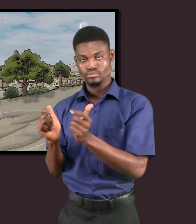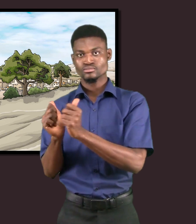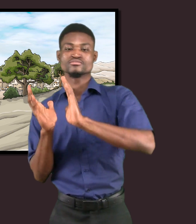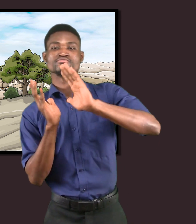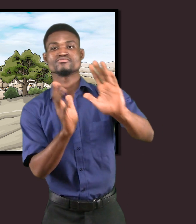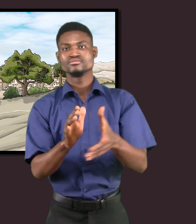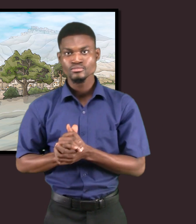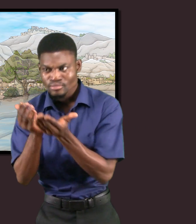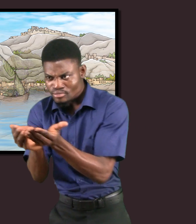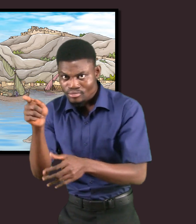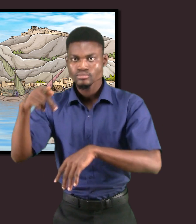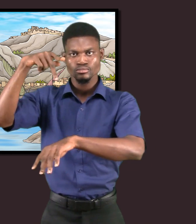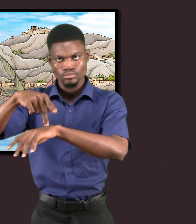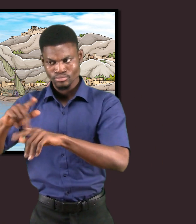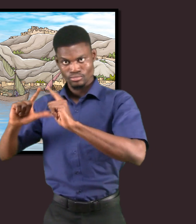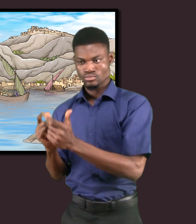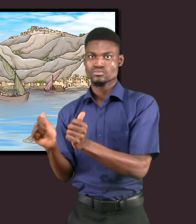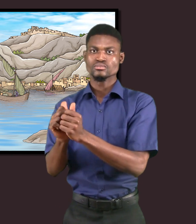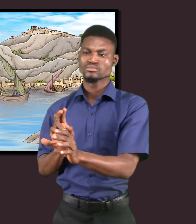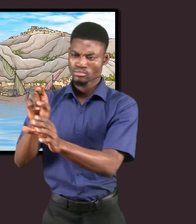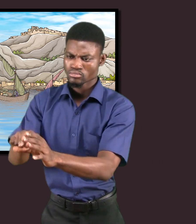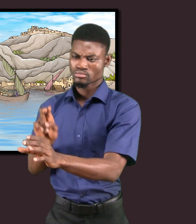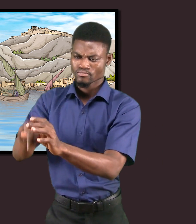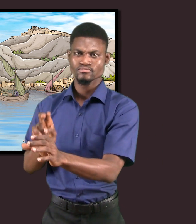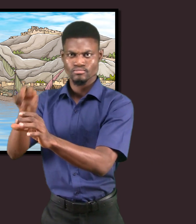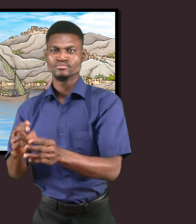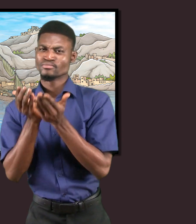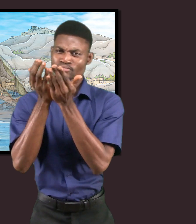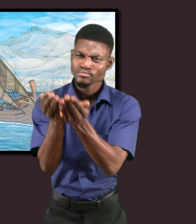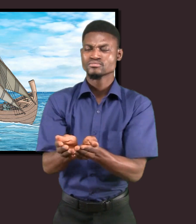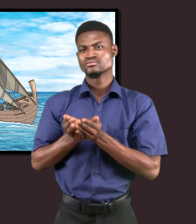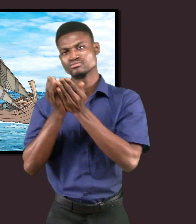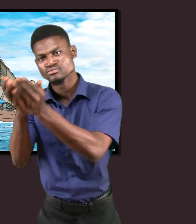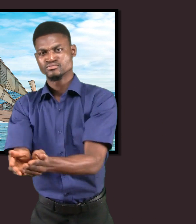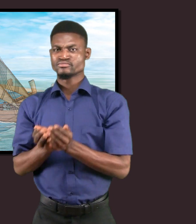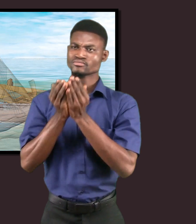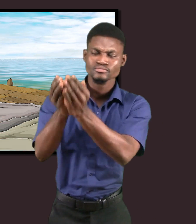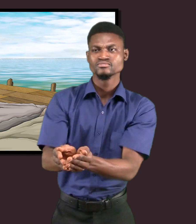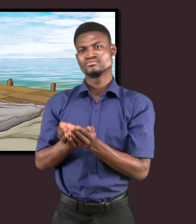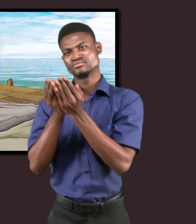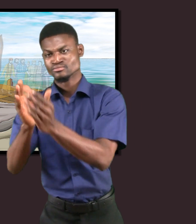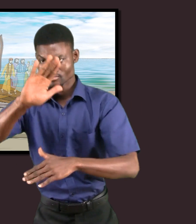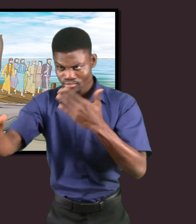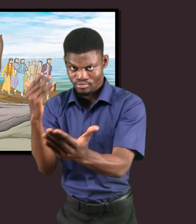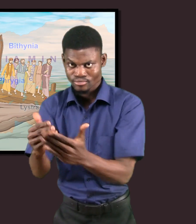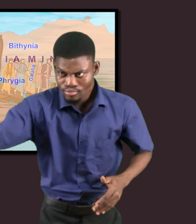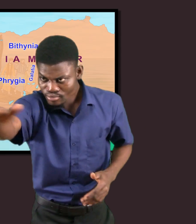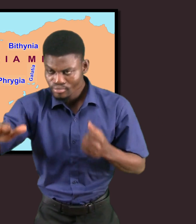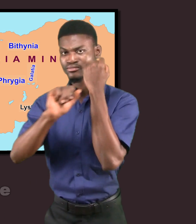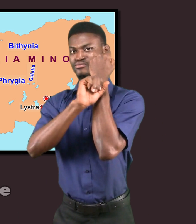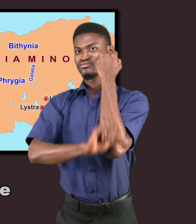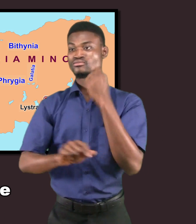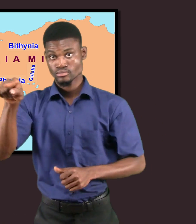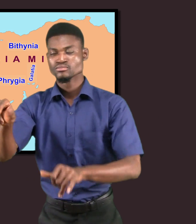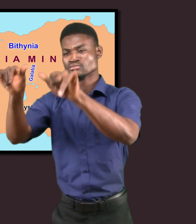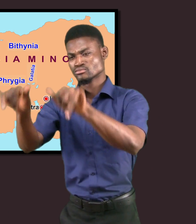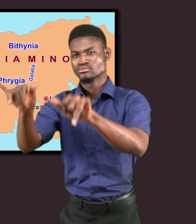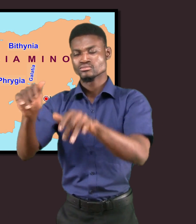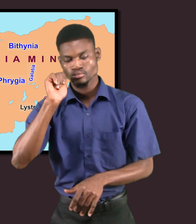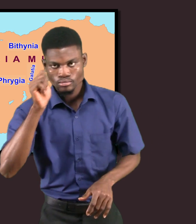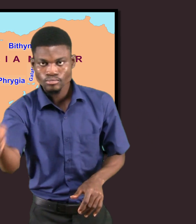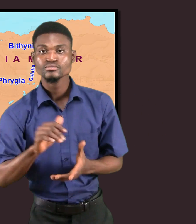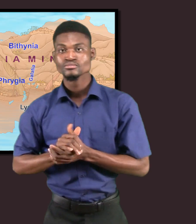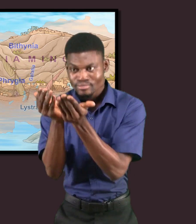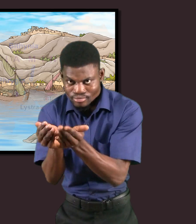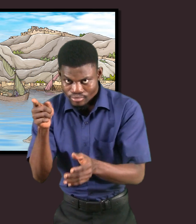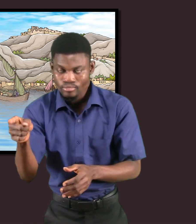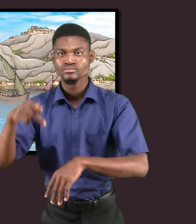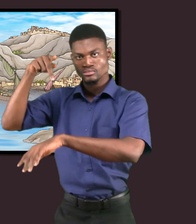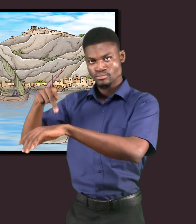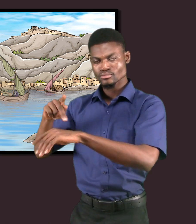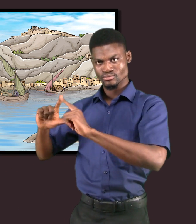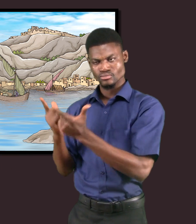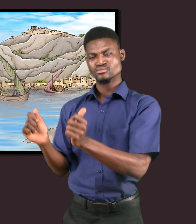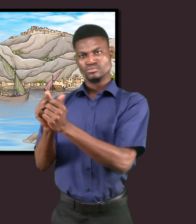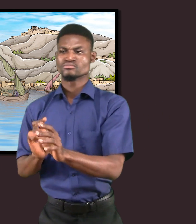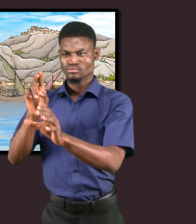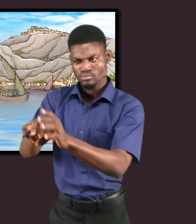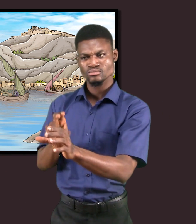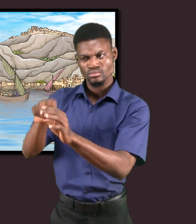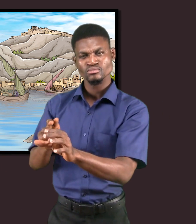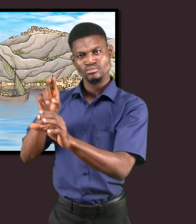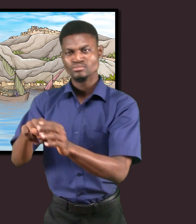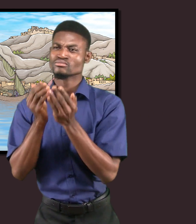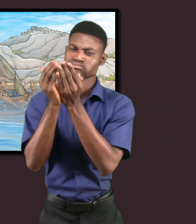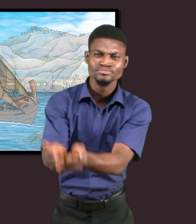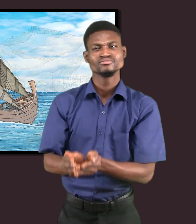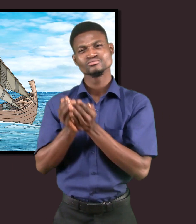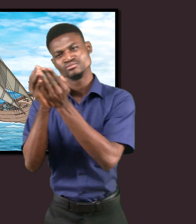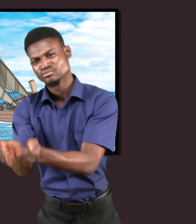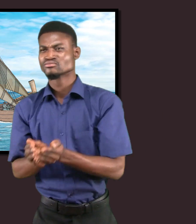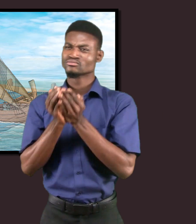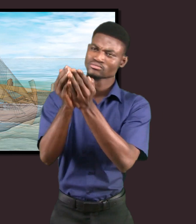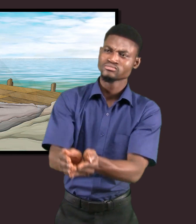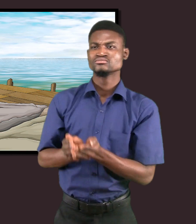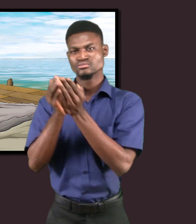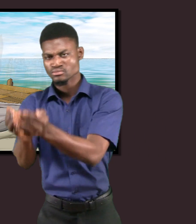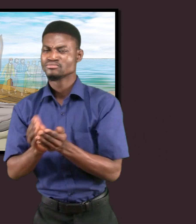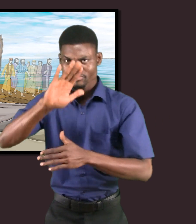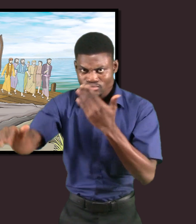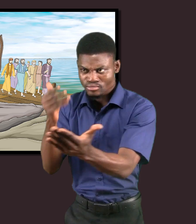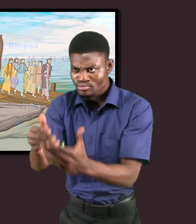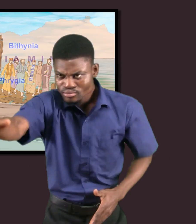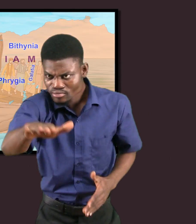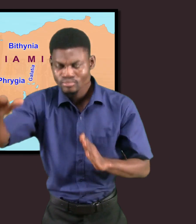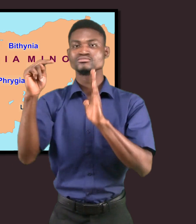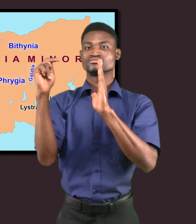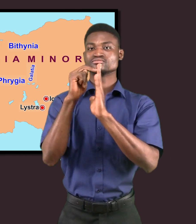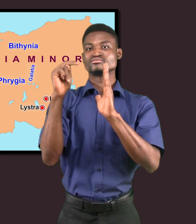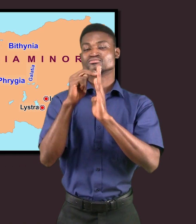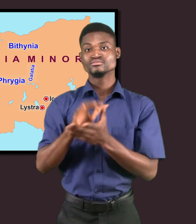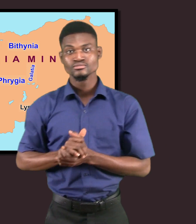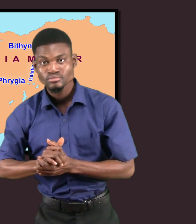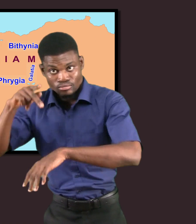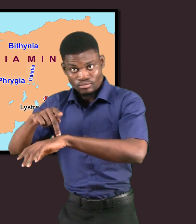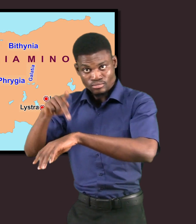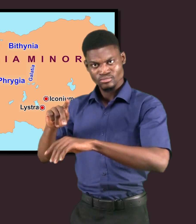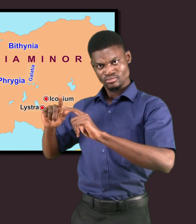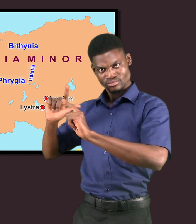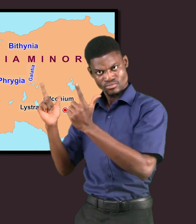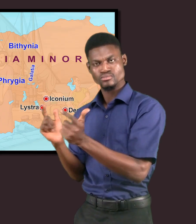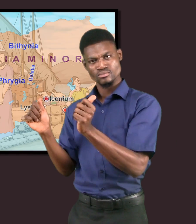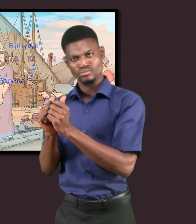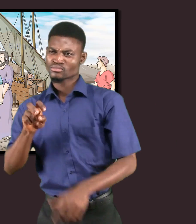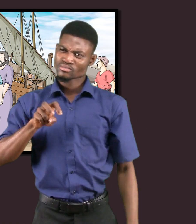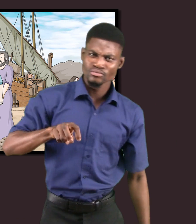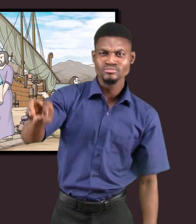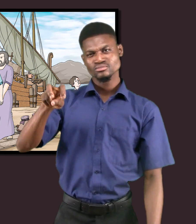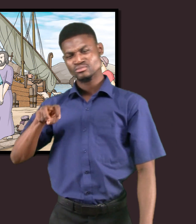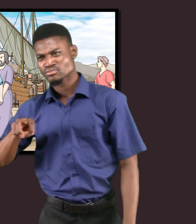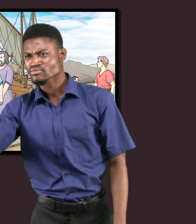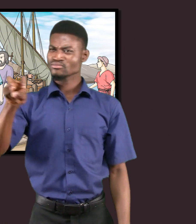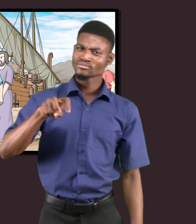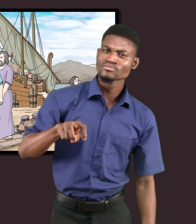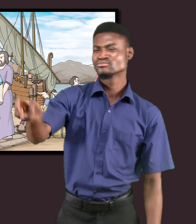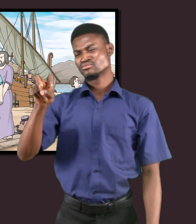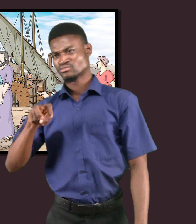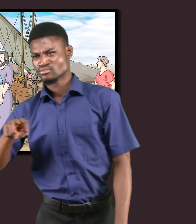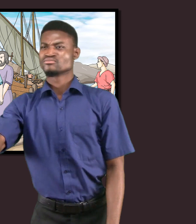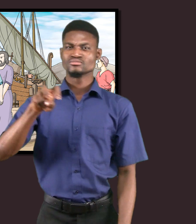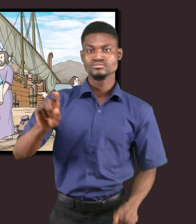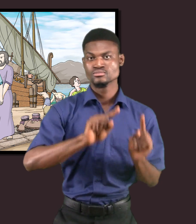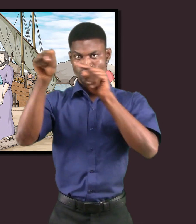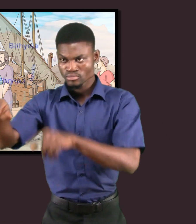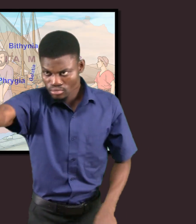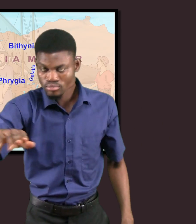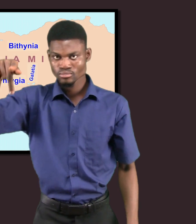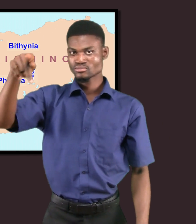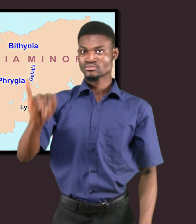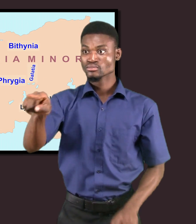We sailed from Troas straight to Samothrace, and the following day on to Neapolis.